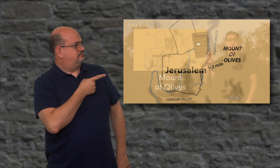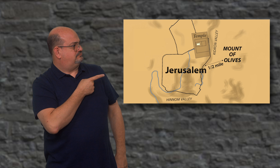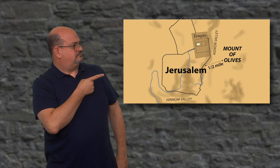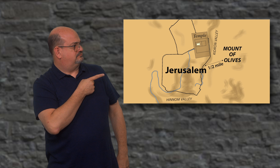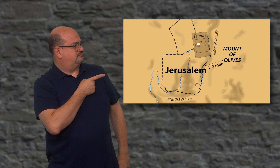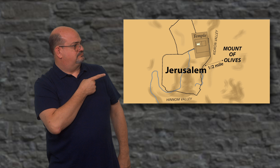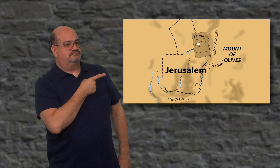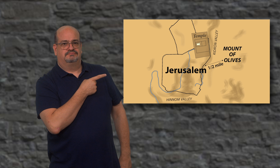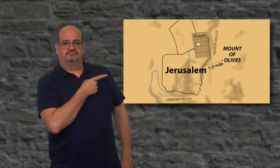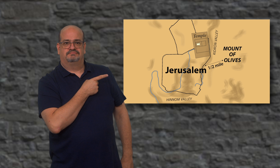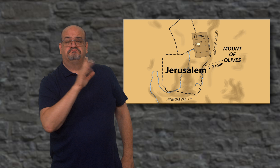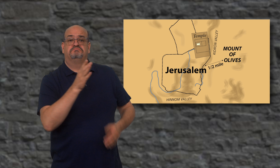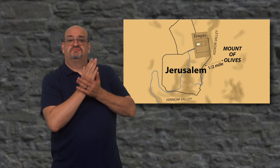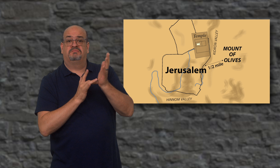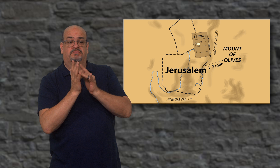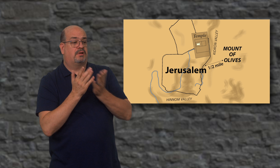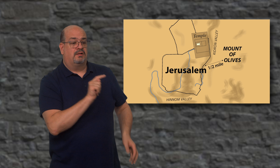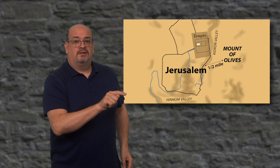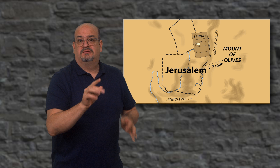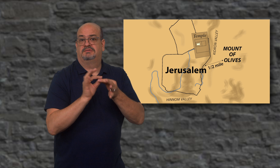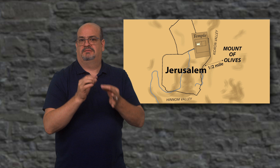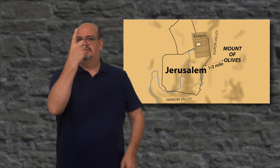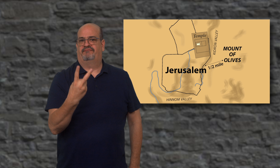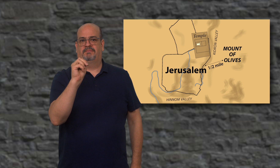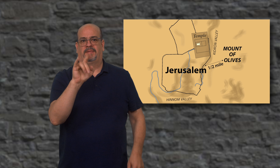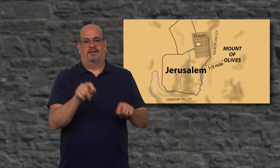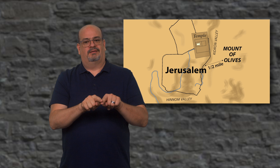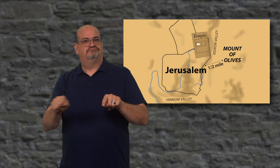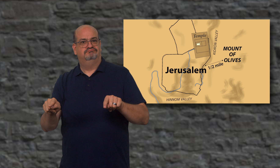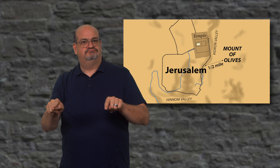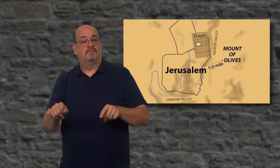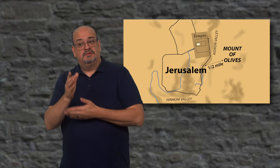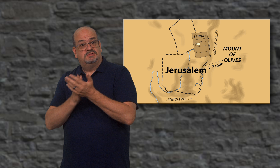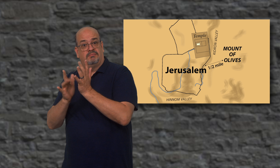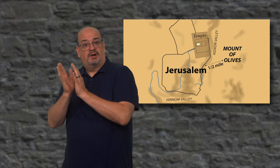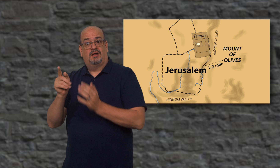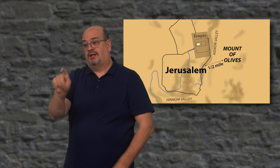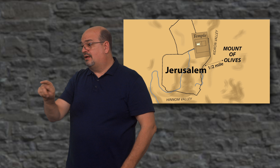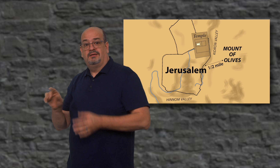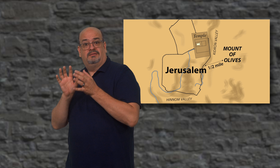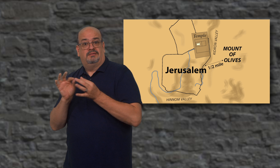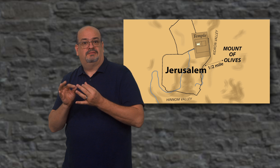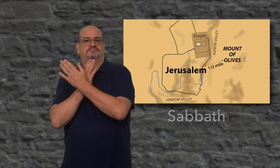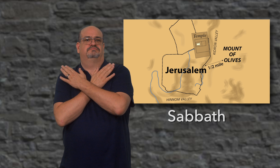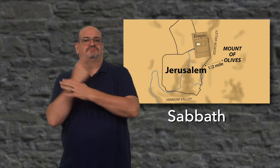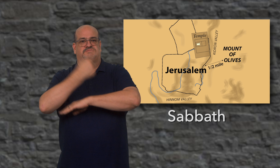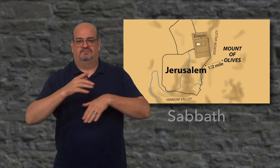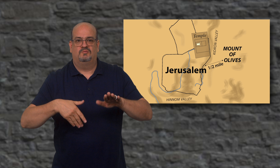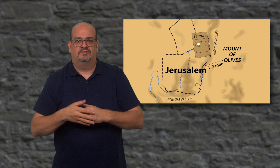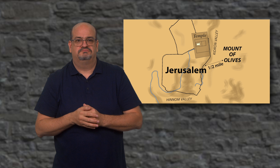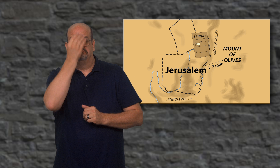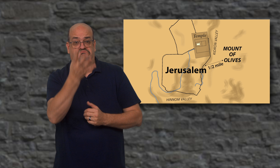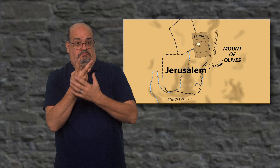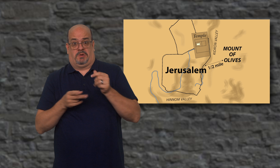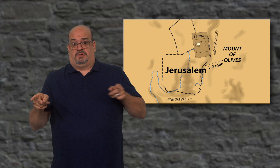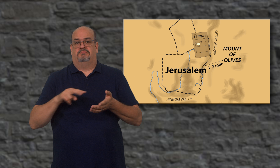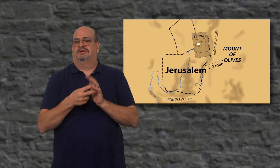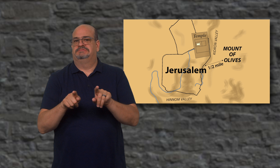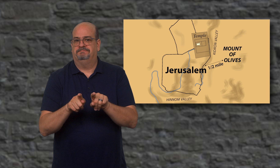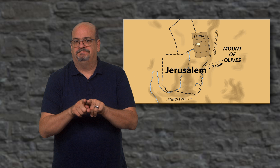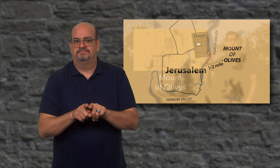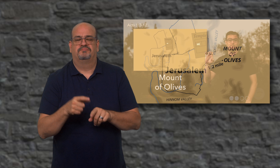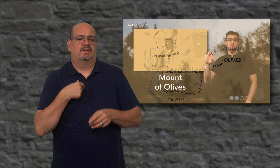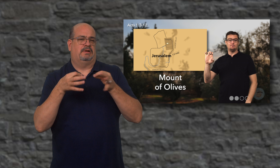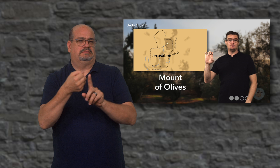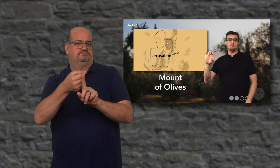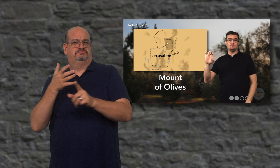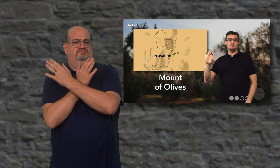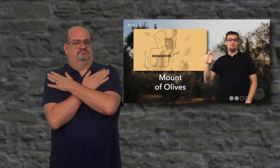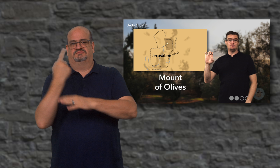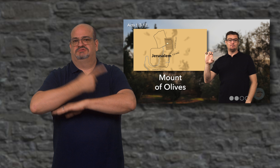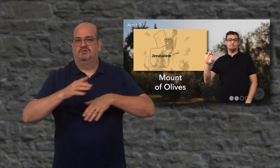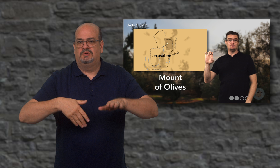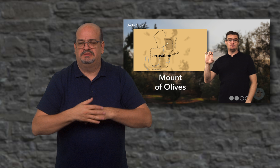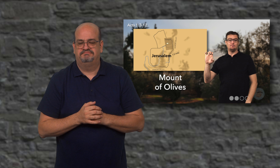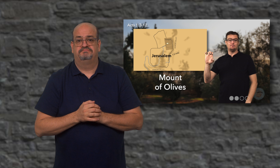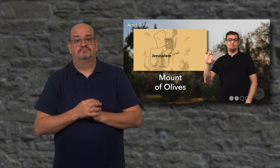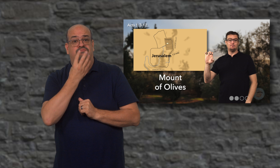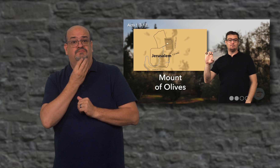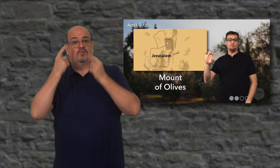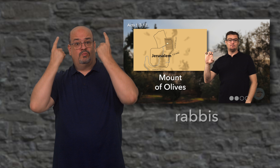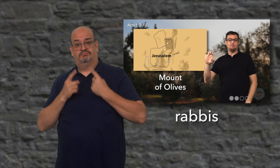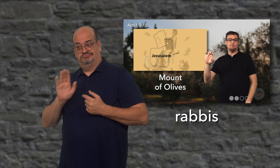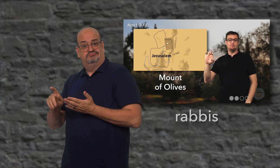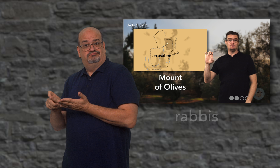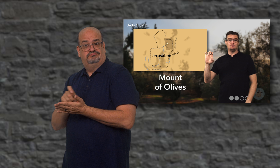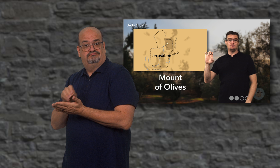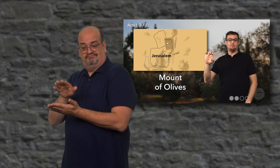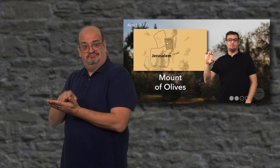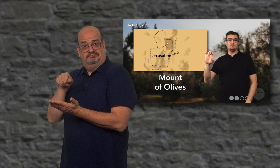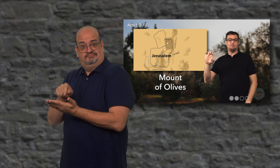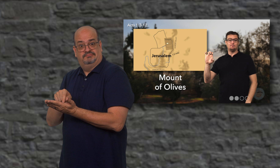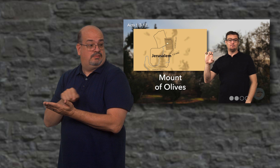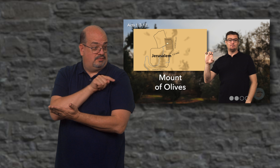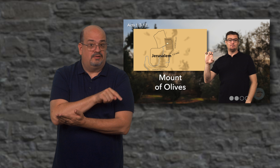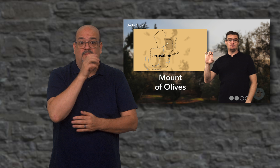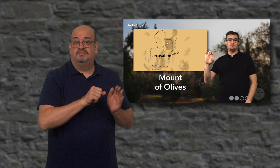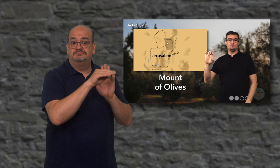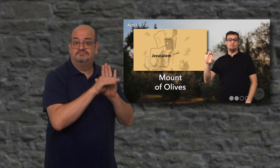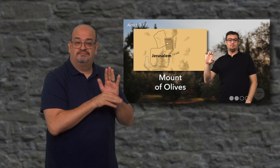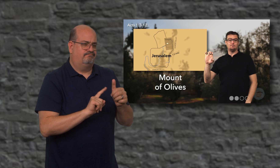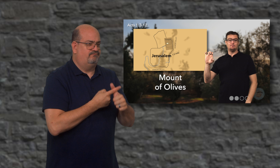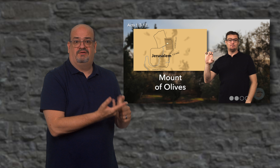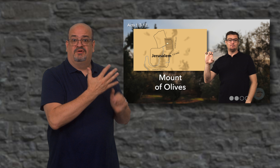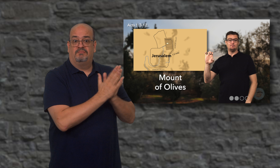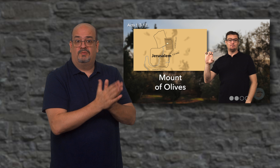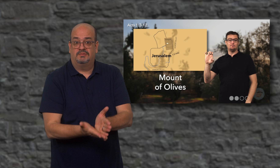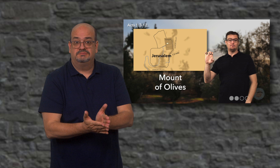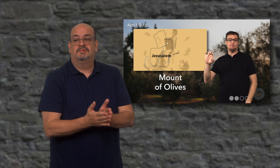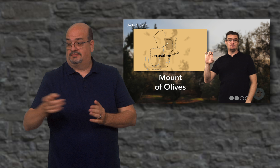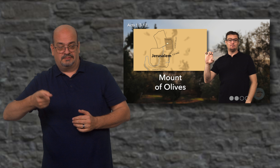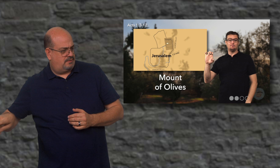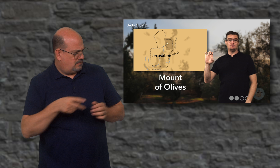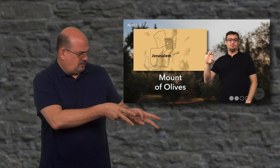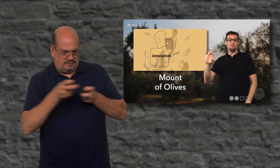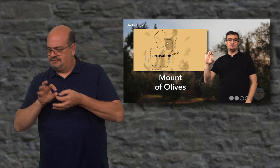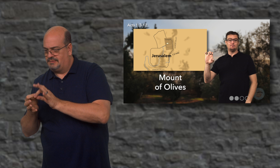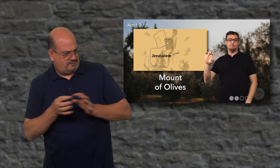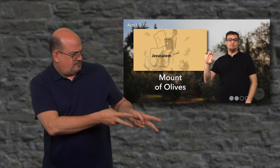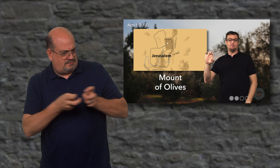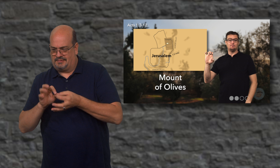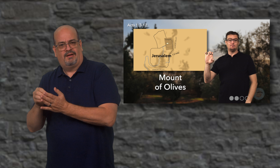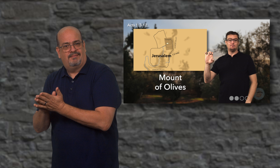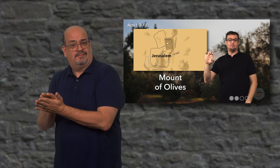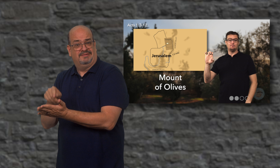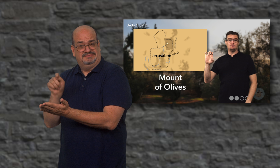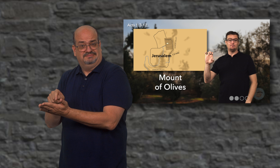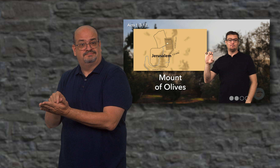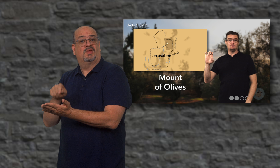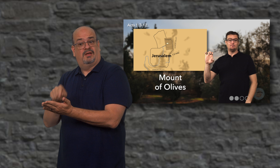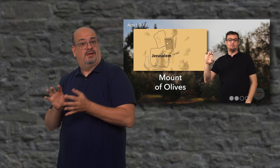He appeared to them over a span of forty days and spoke about the kingdom of God.